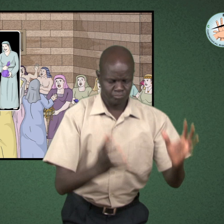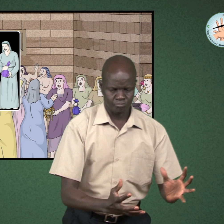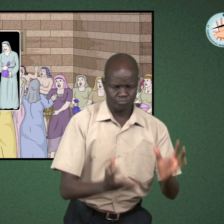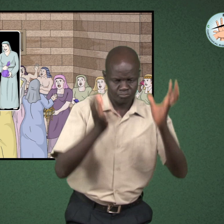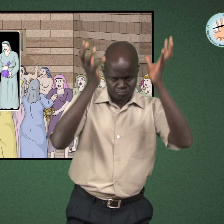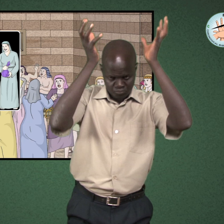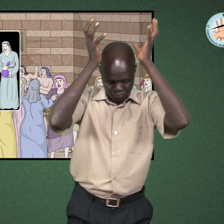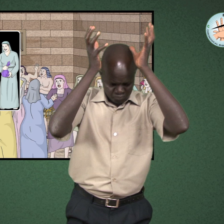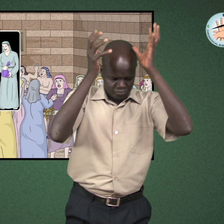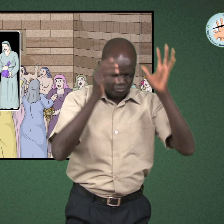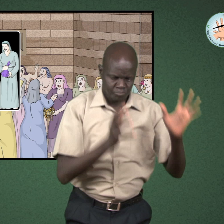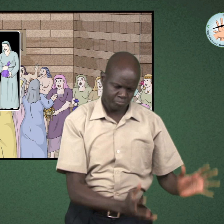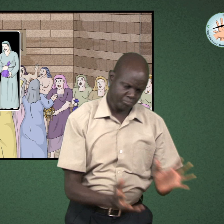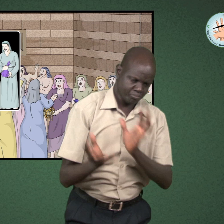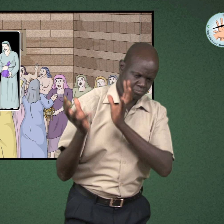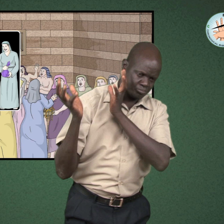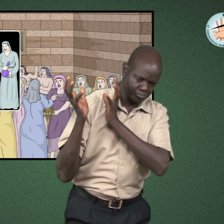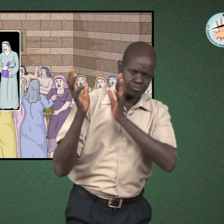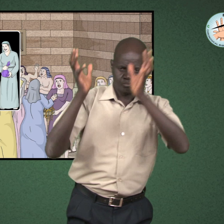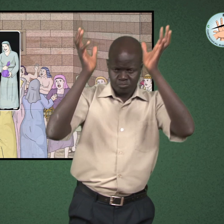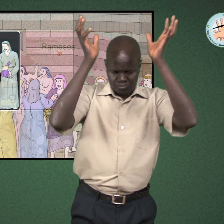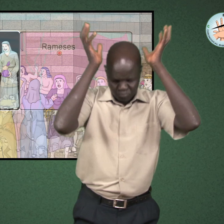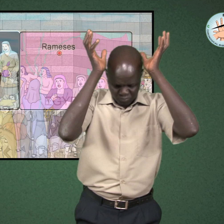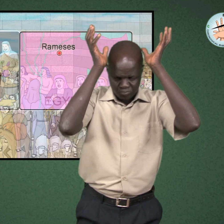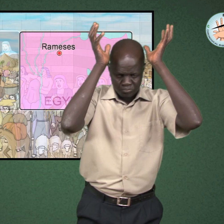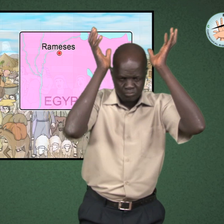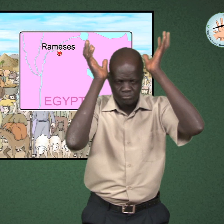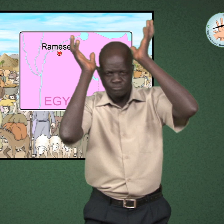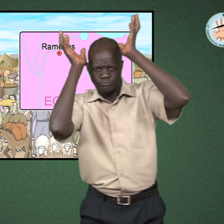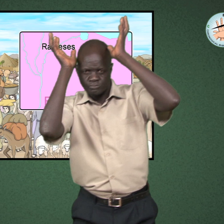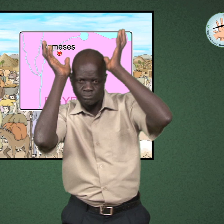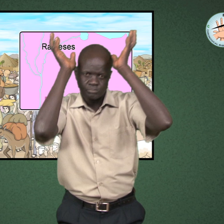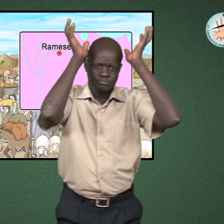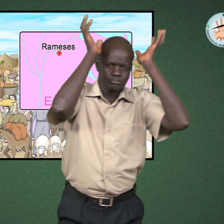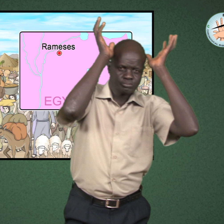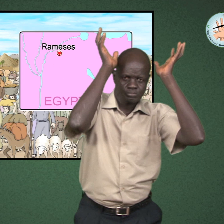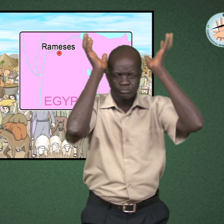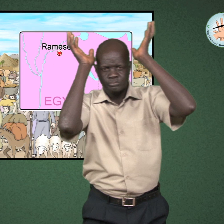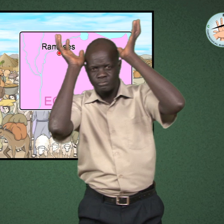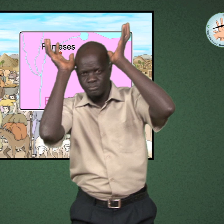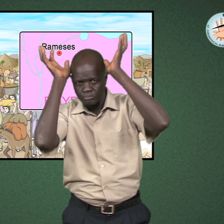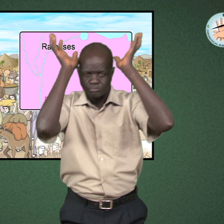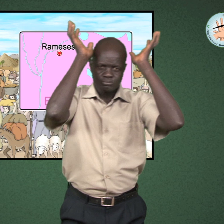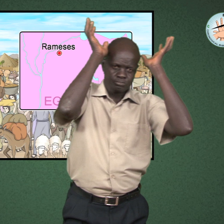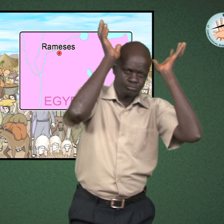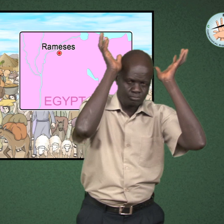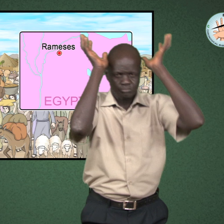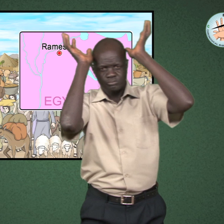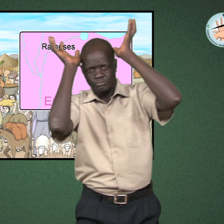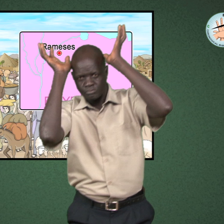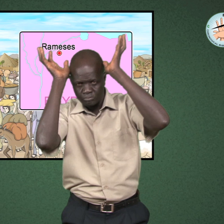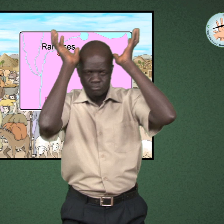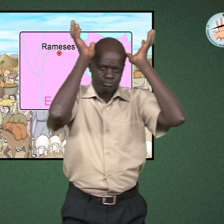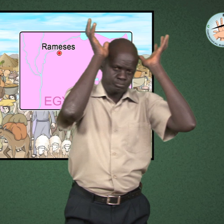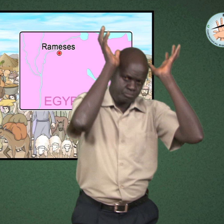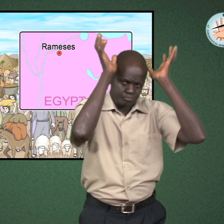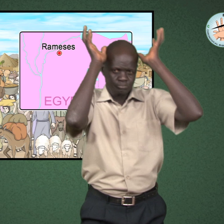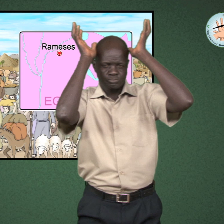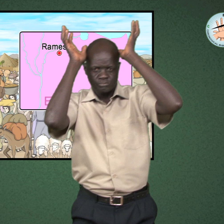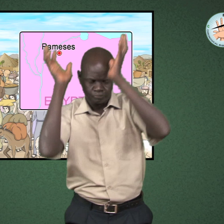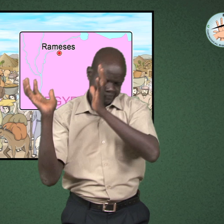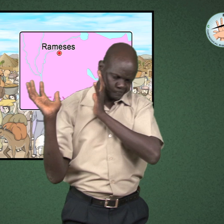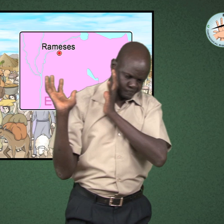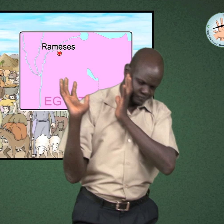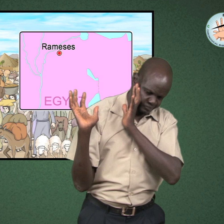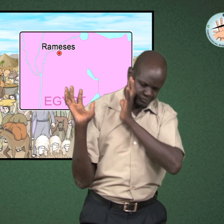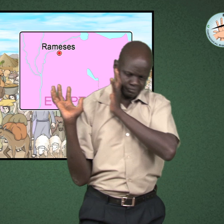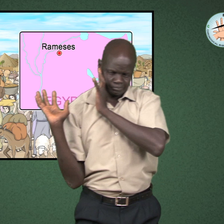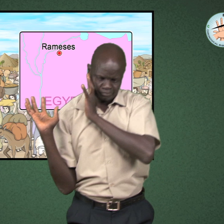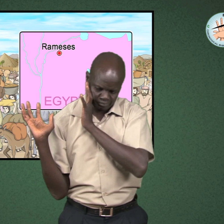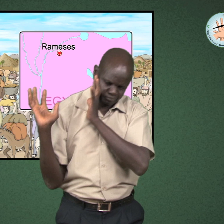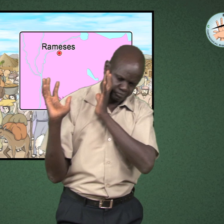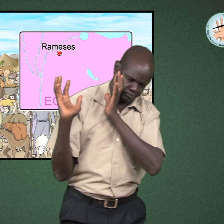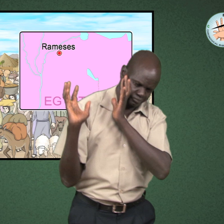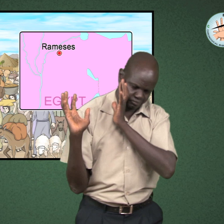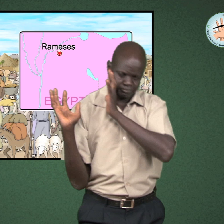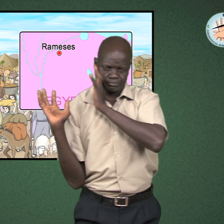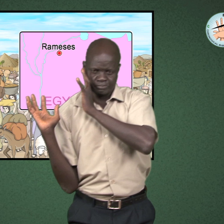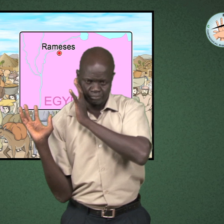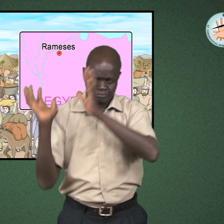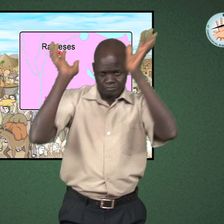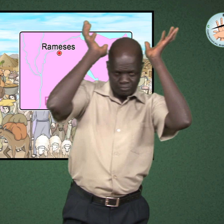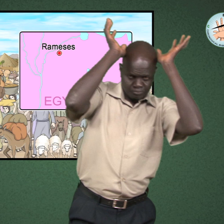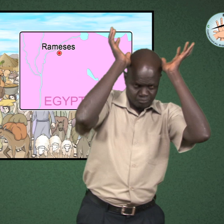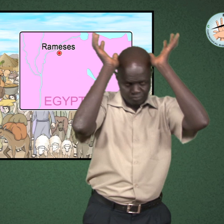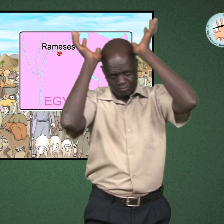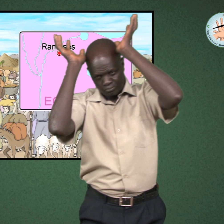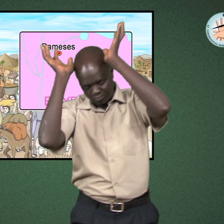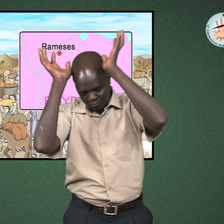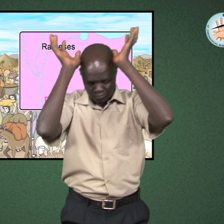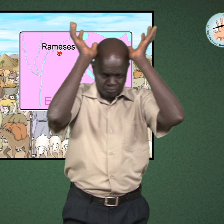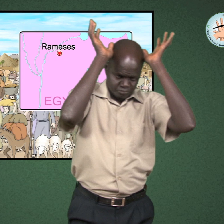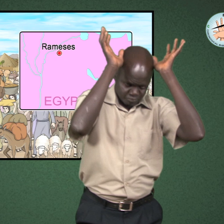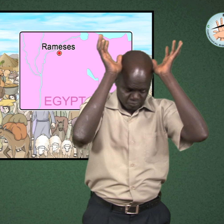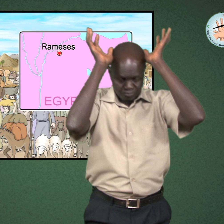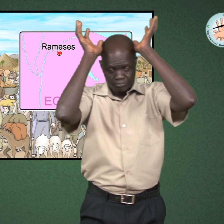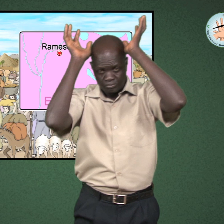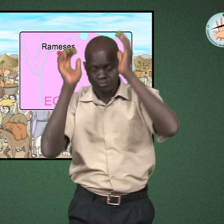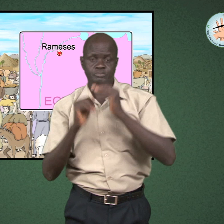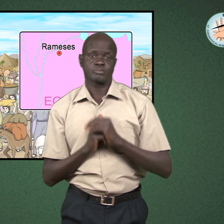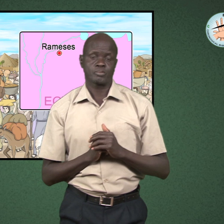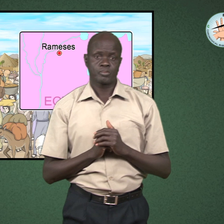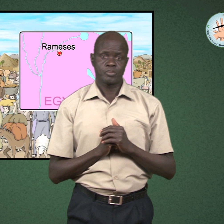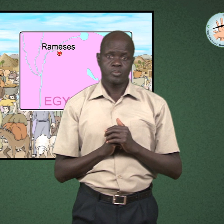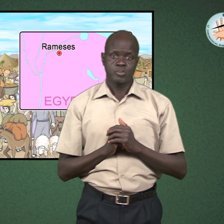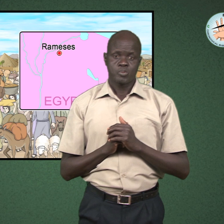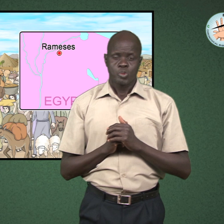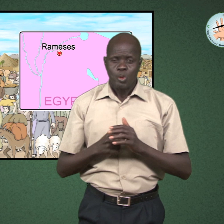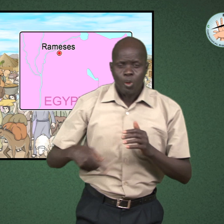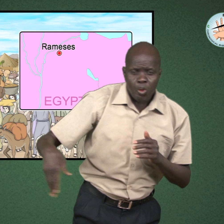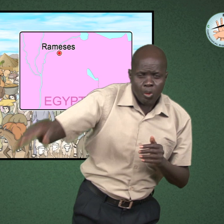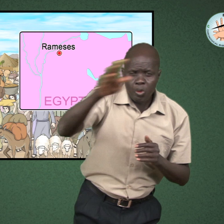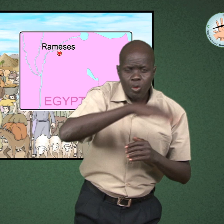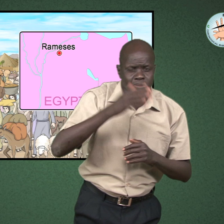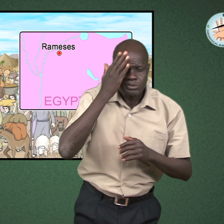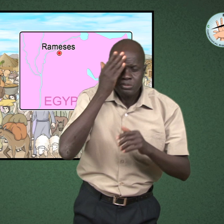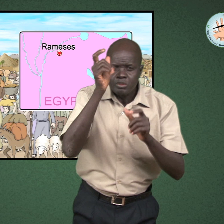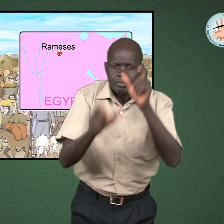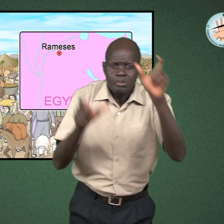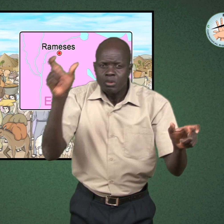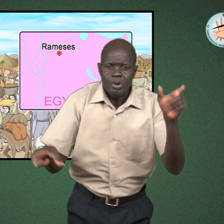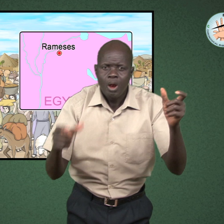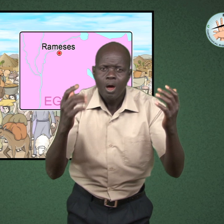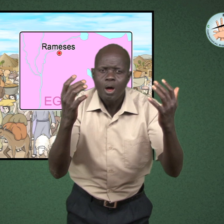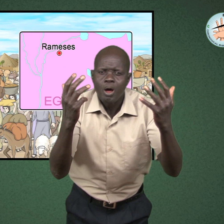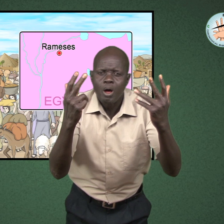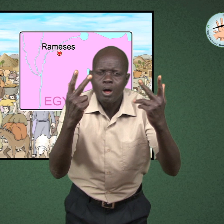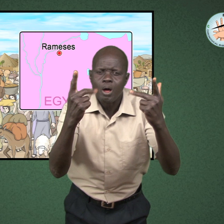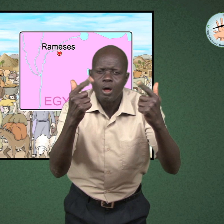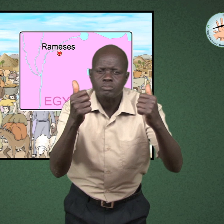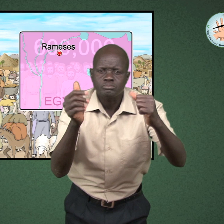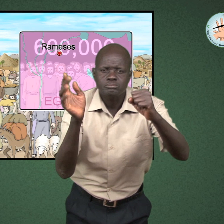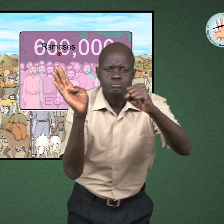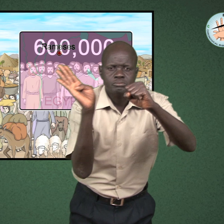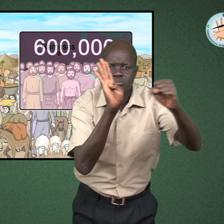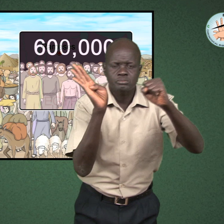The Israelites journeyed from Rameses to Succoth with about 600,000 men on foot, besides women and children.